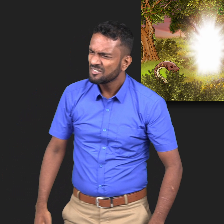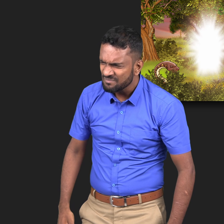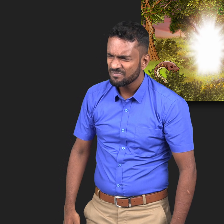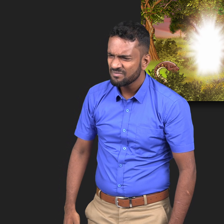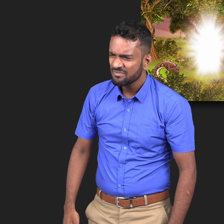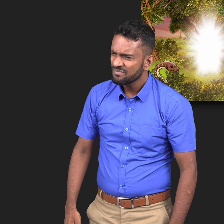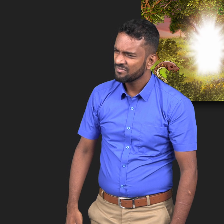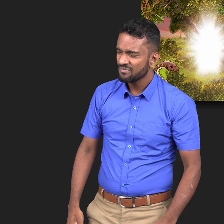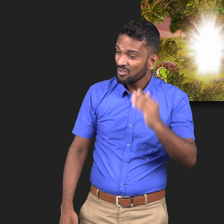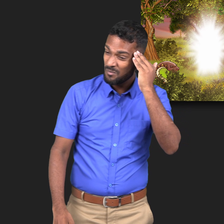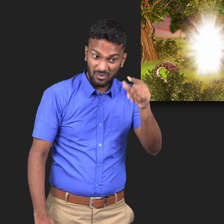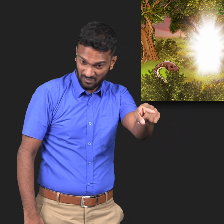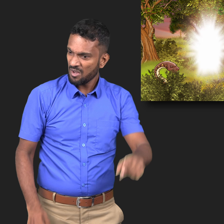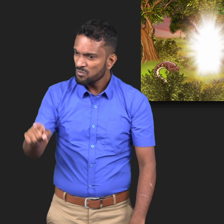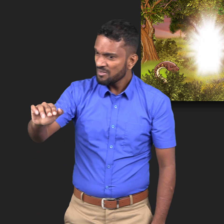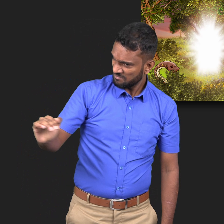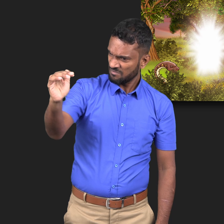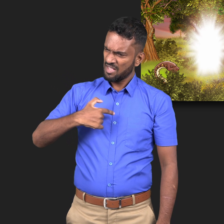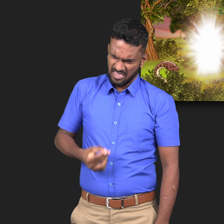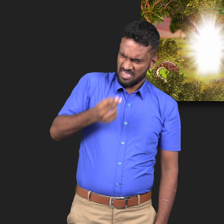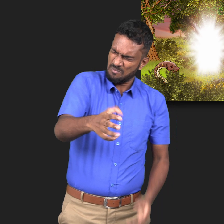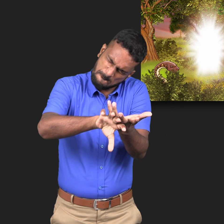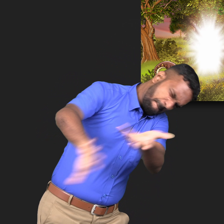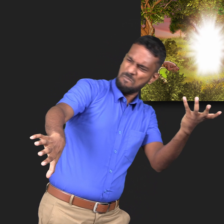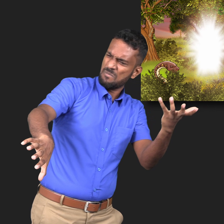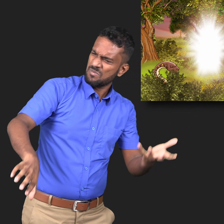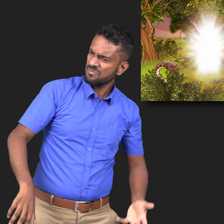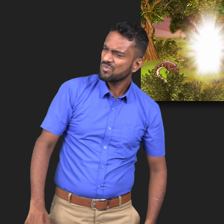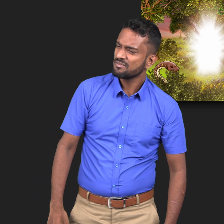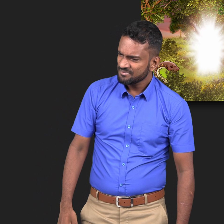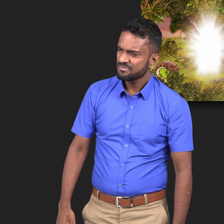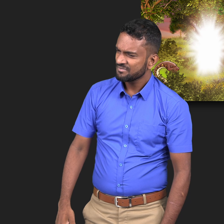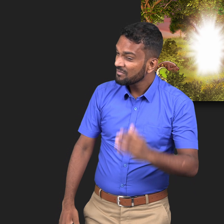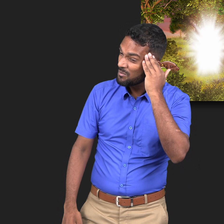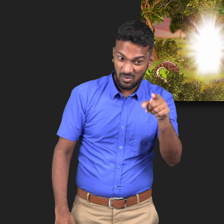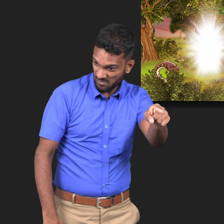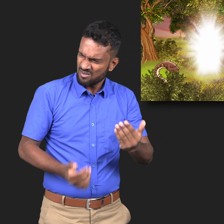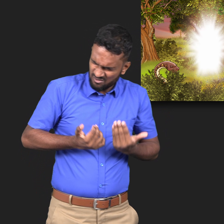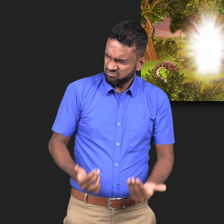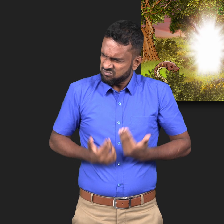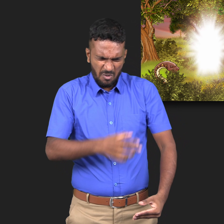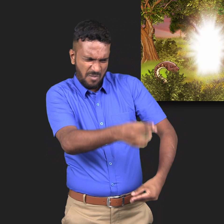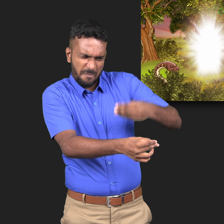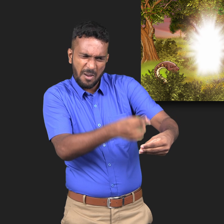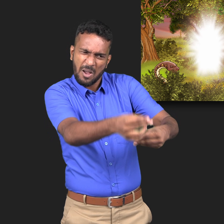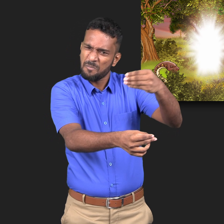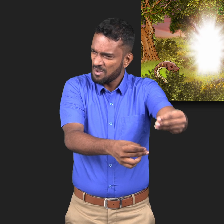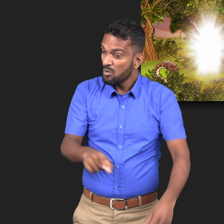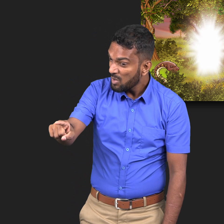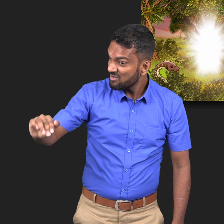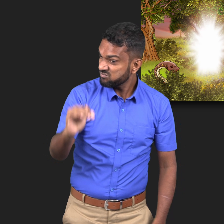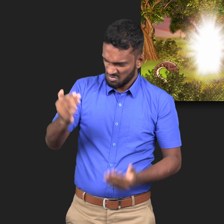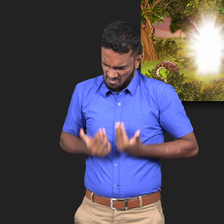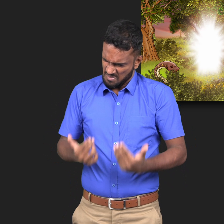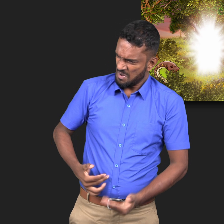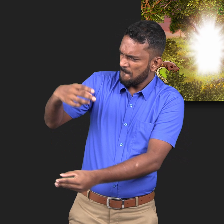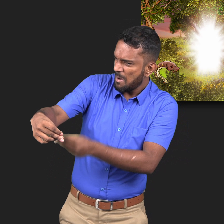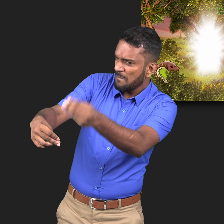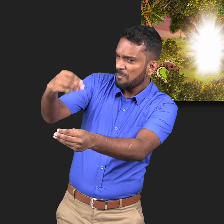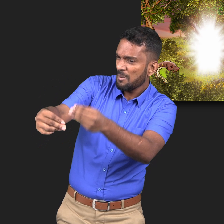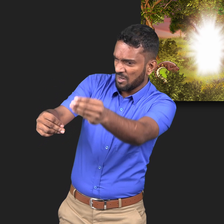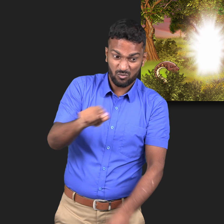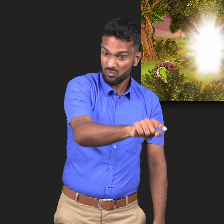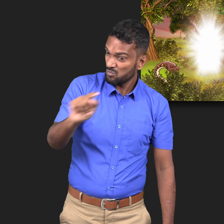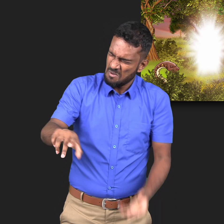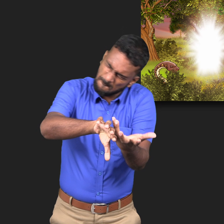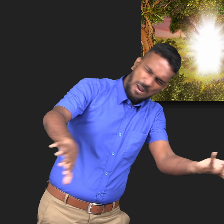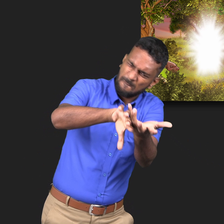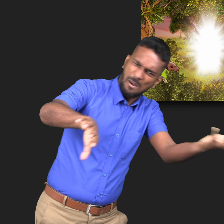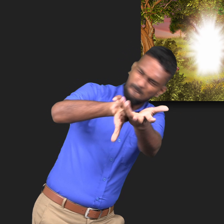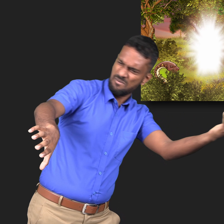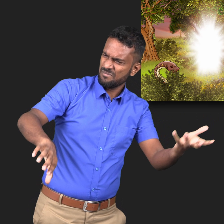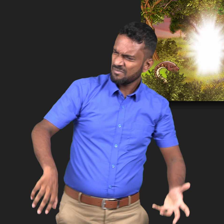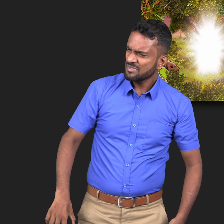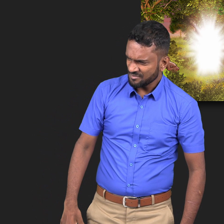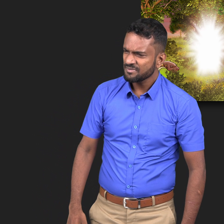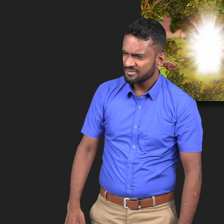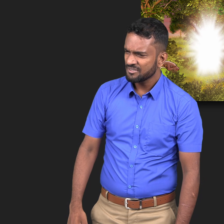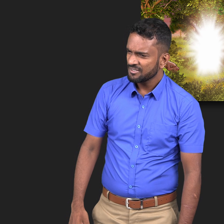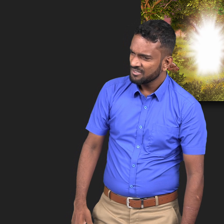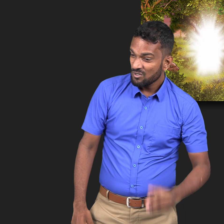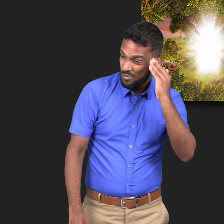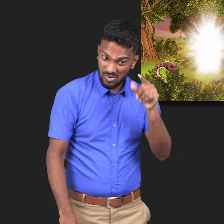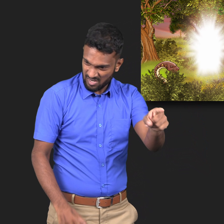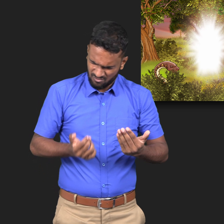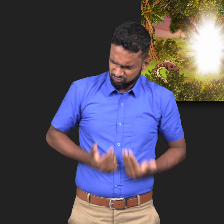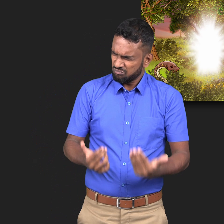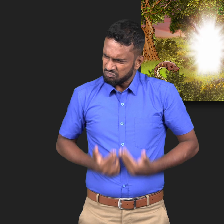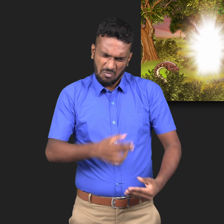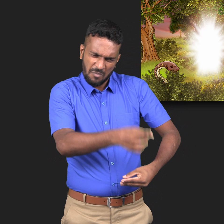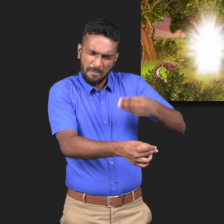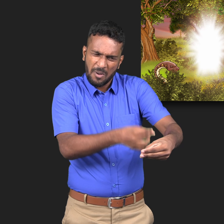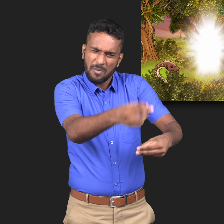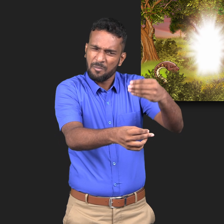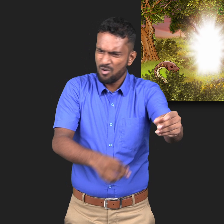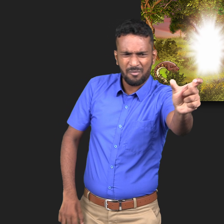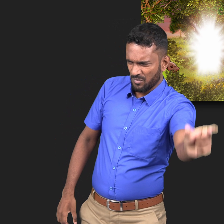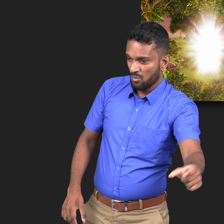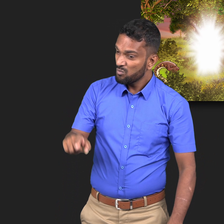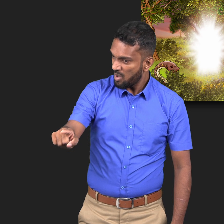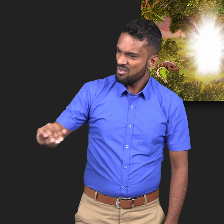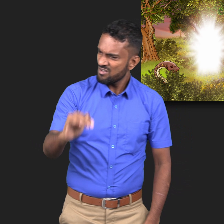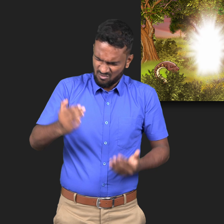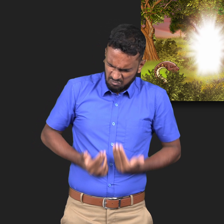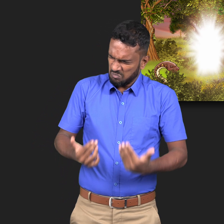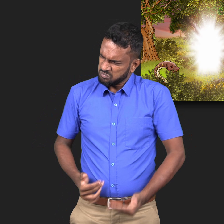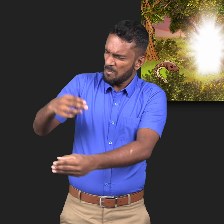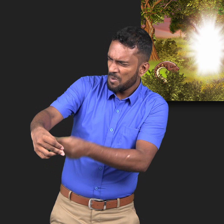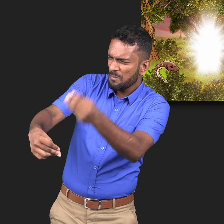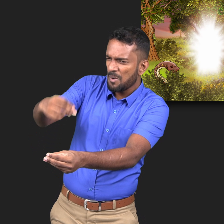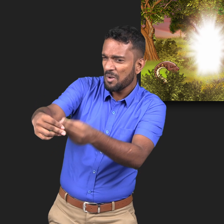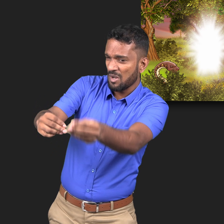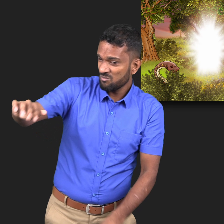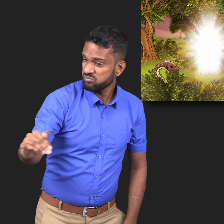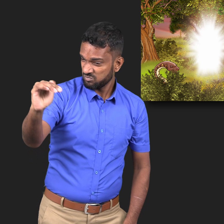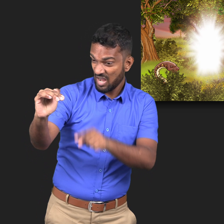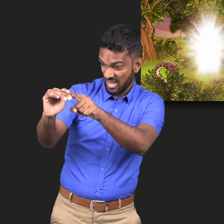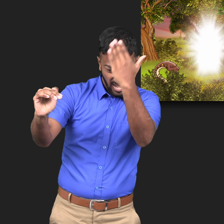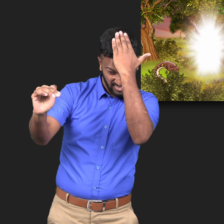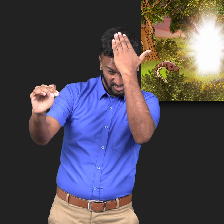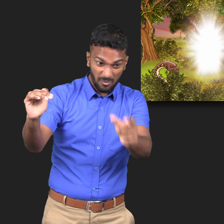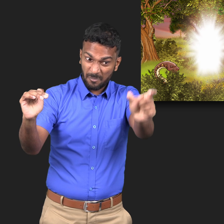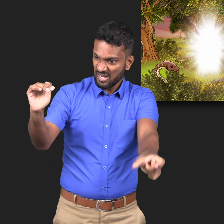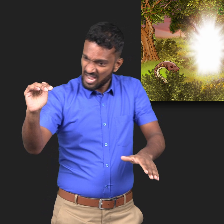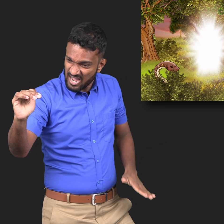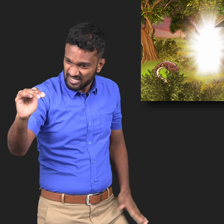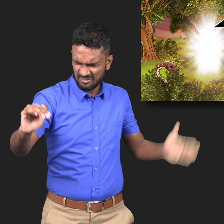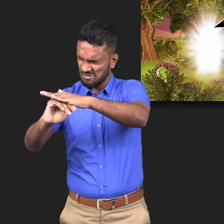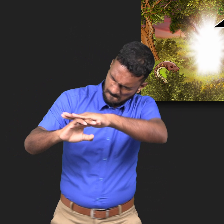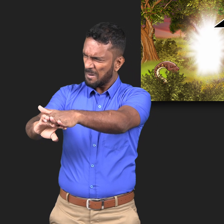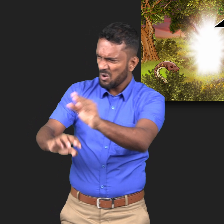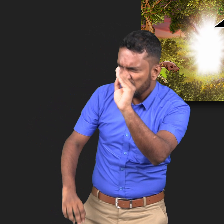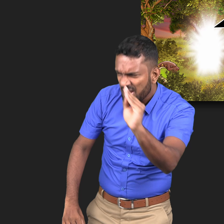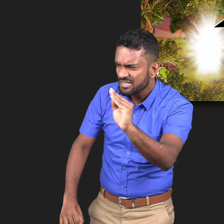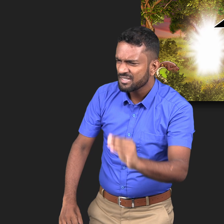And I will put enmity between you and the woman, and between your seed and her seed.